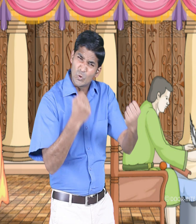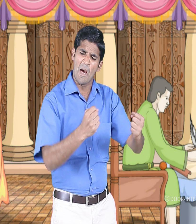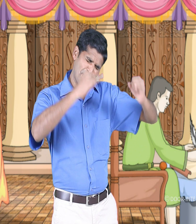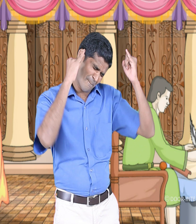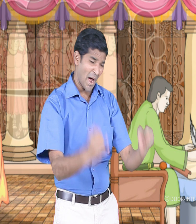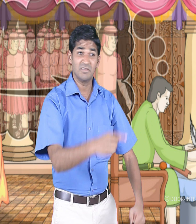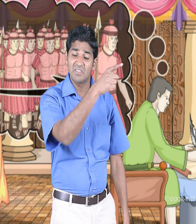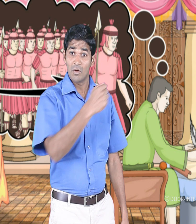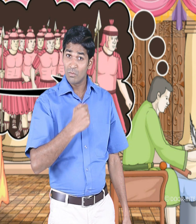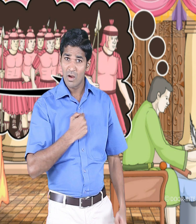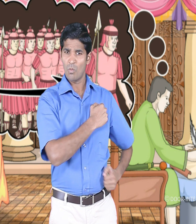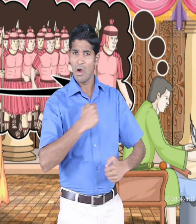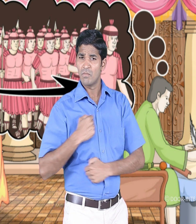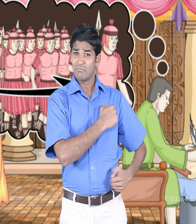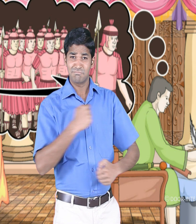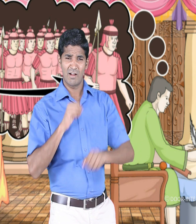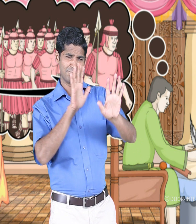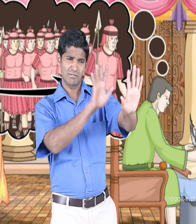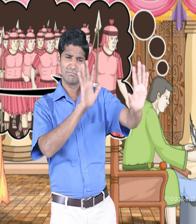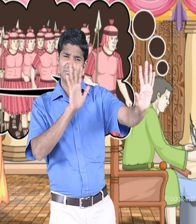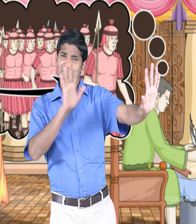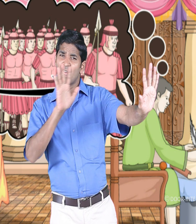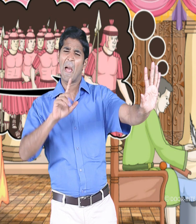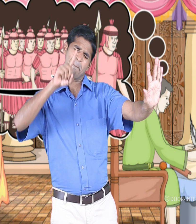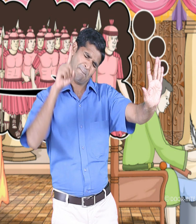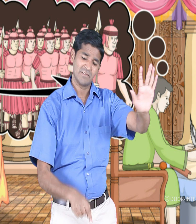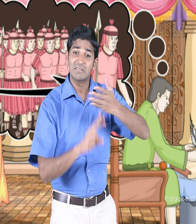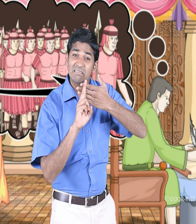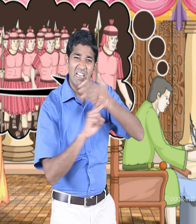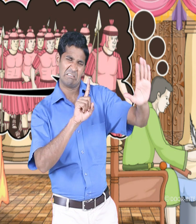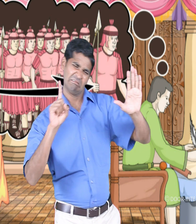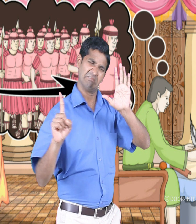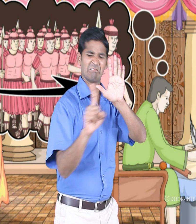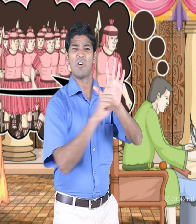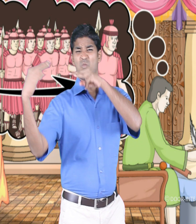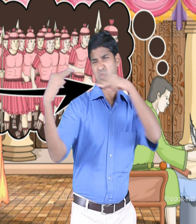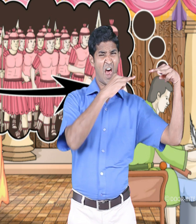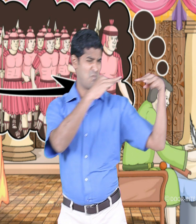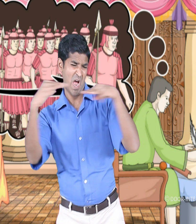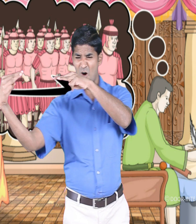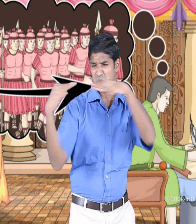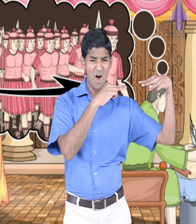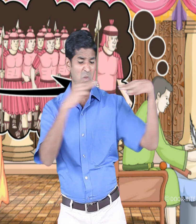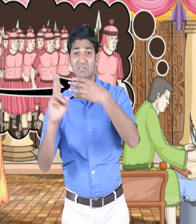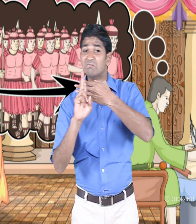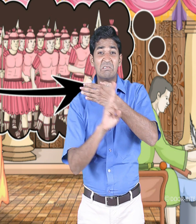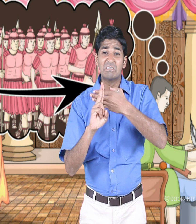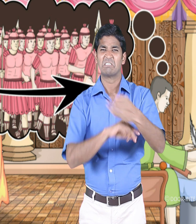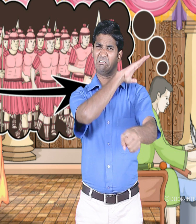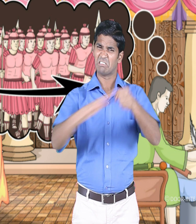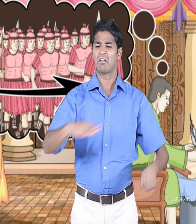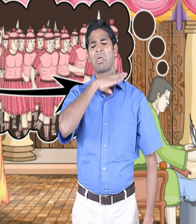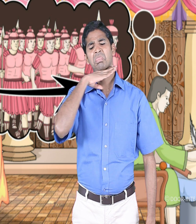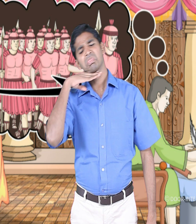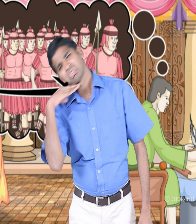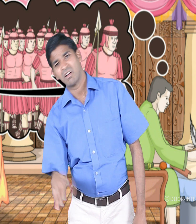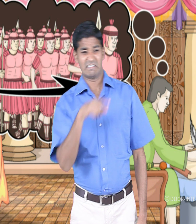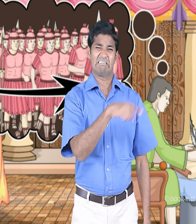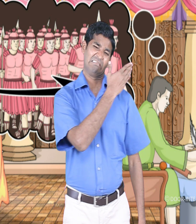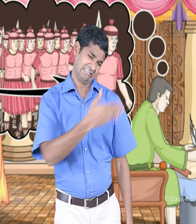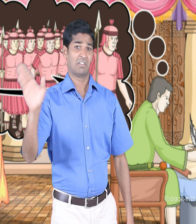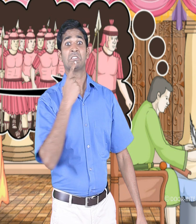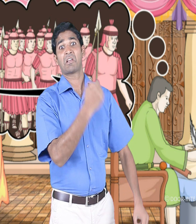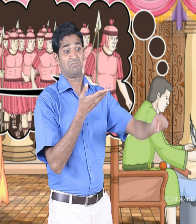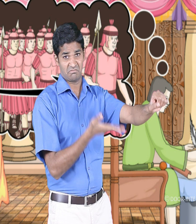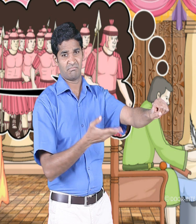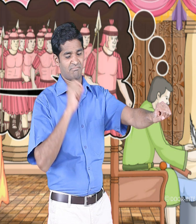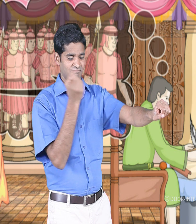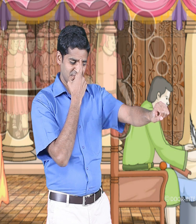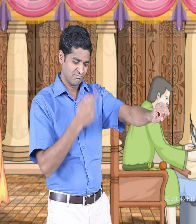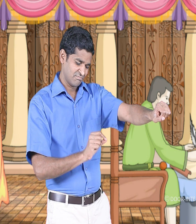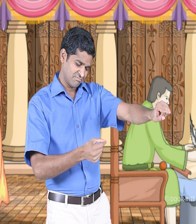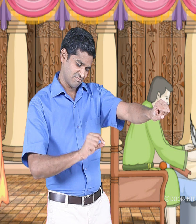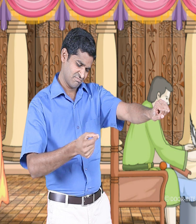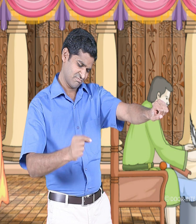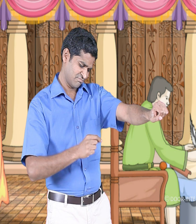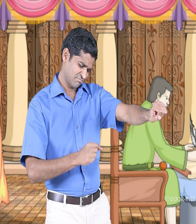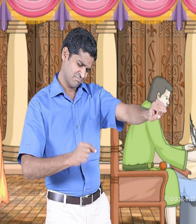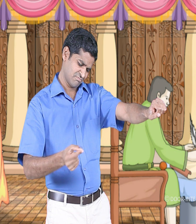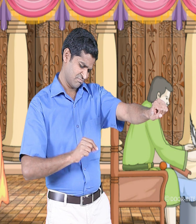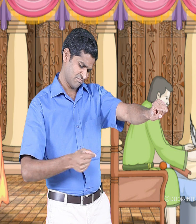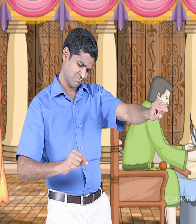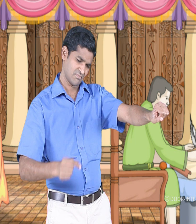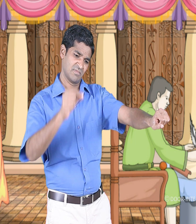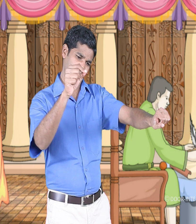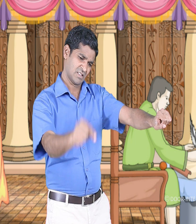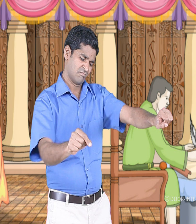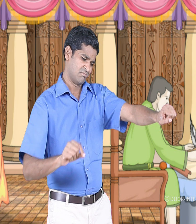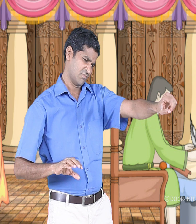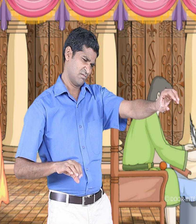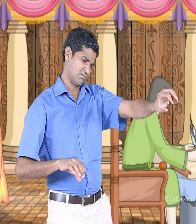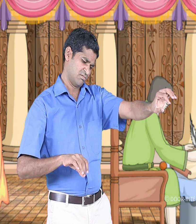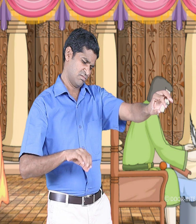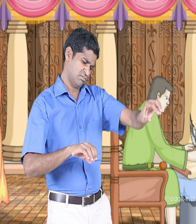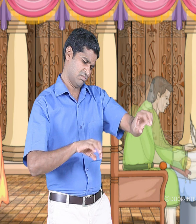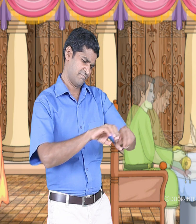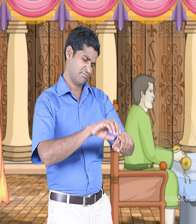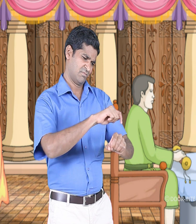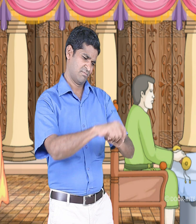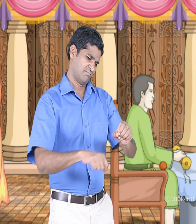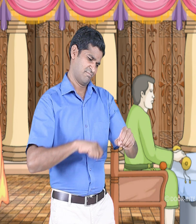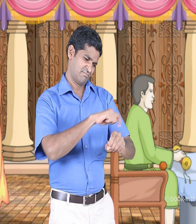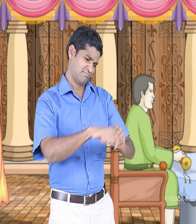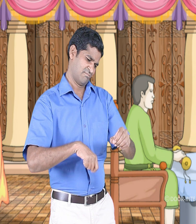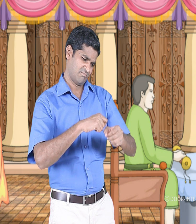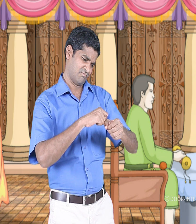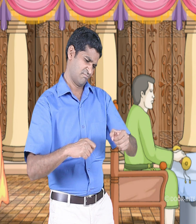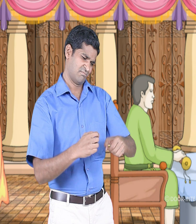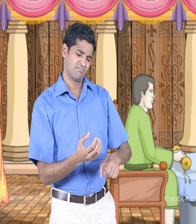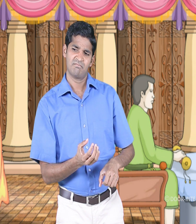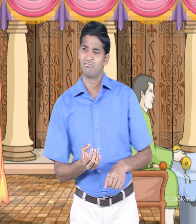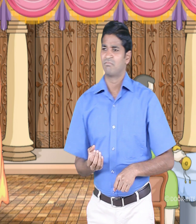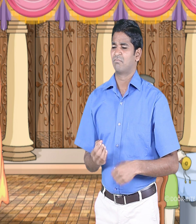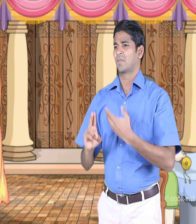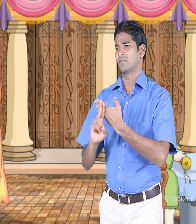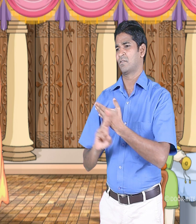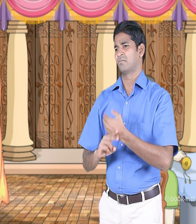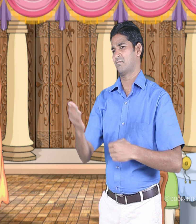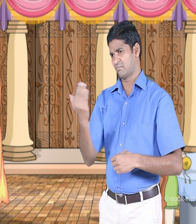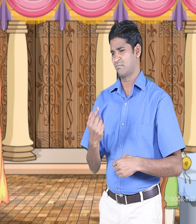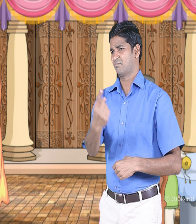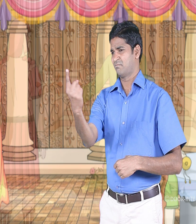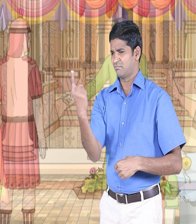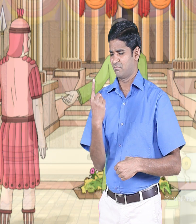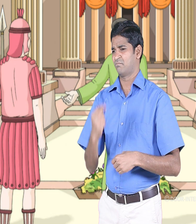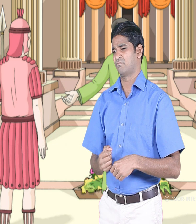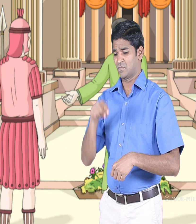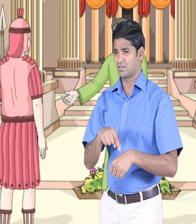In the letter he wrote: “Put Uriah at the front of the fiercest battle;